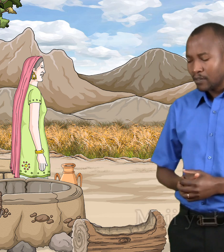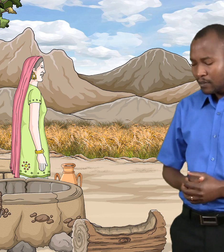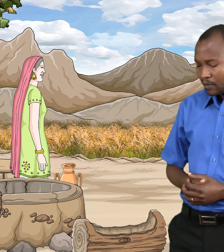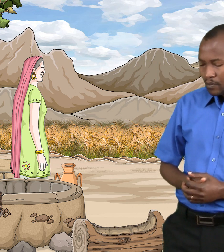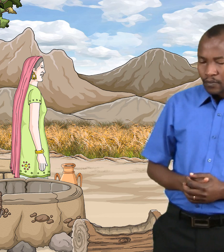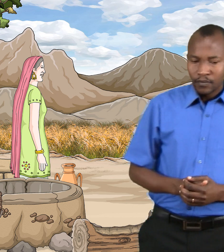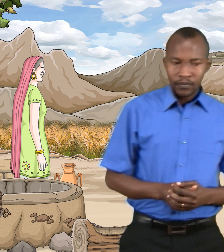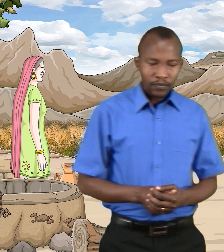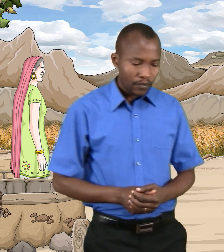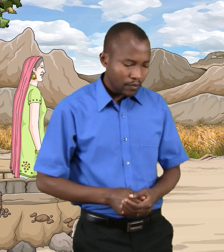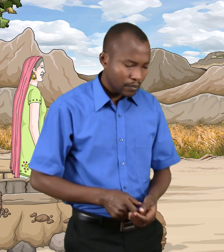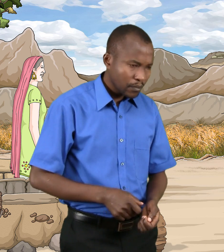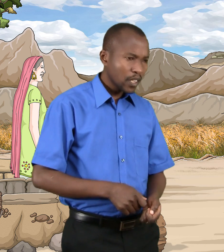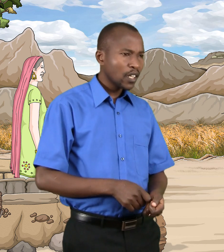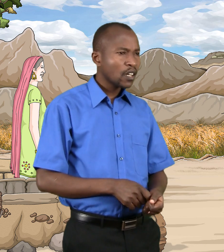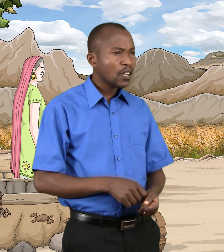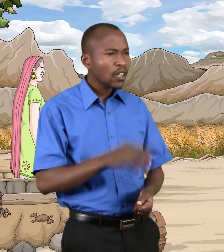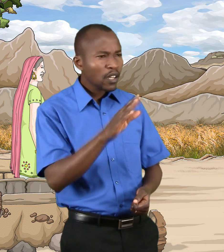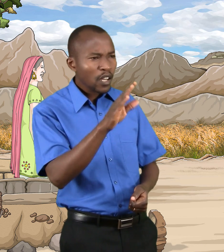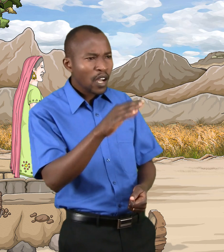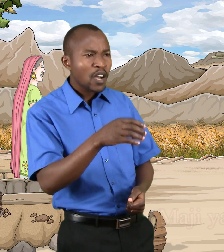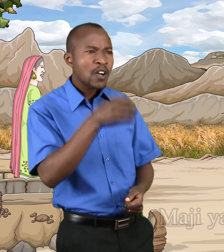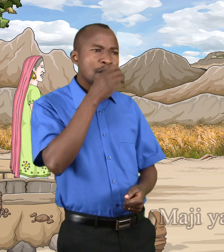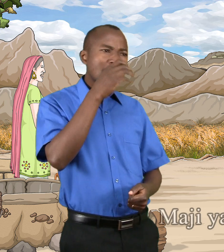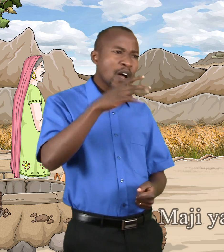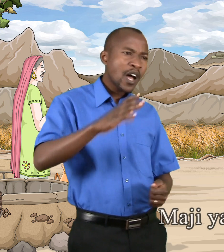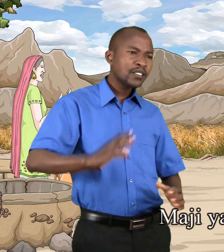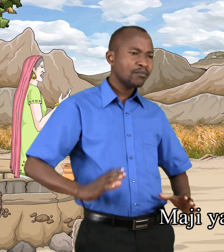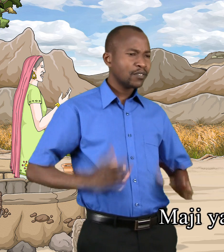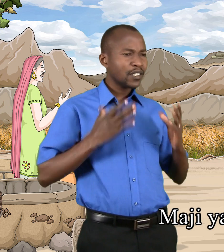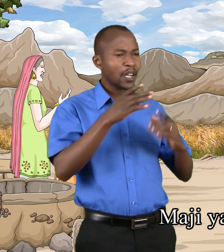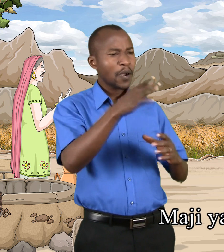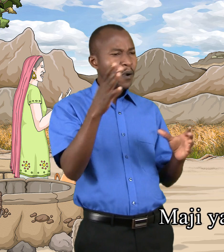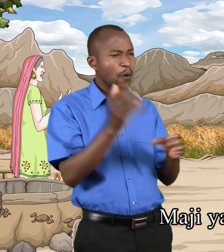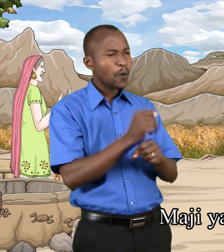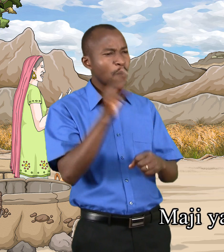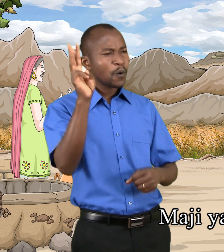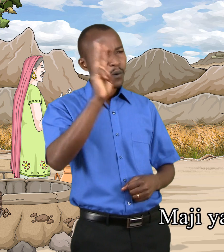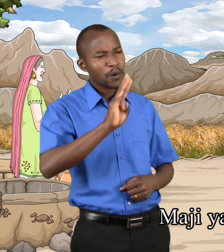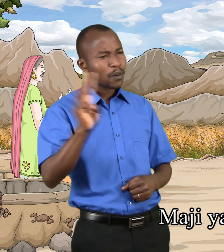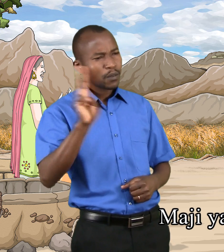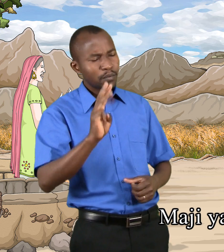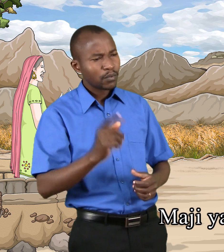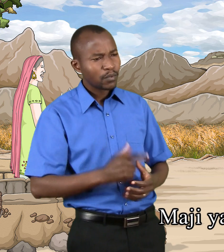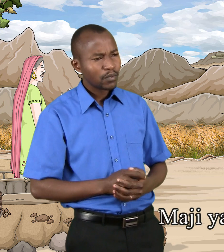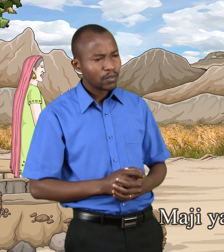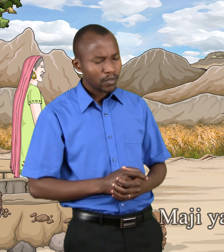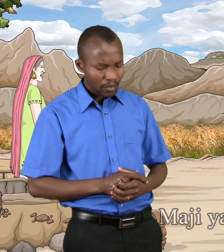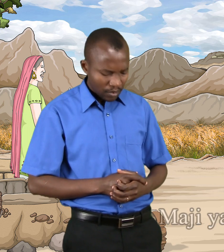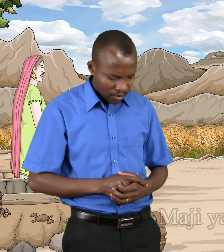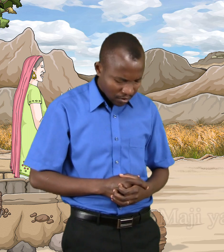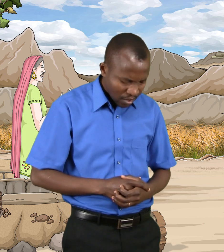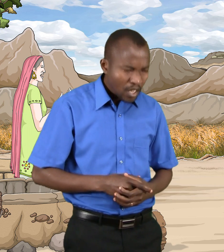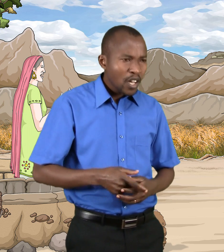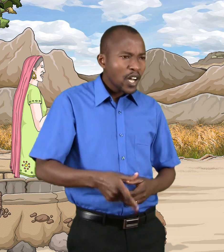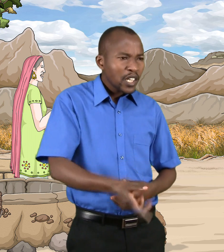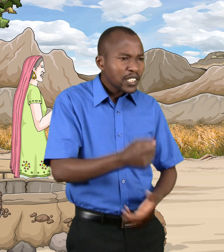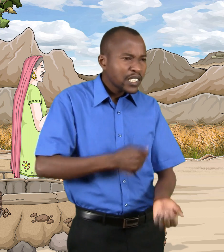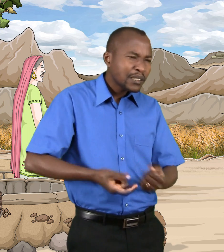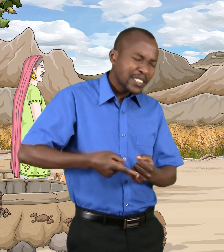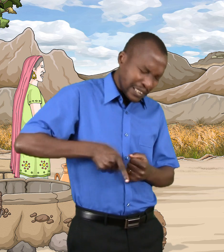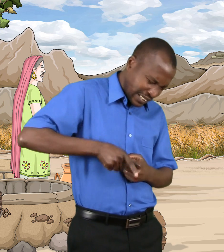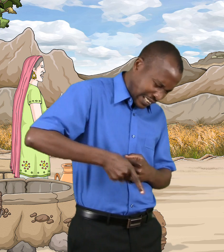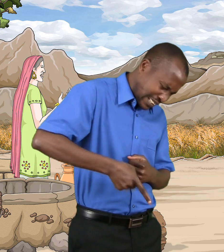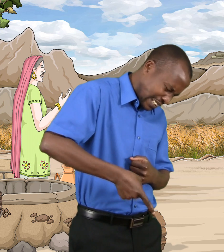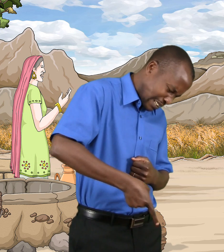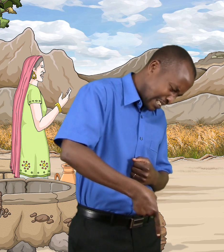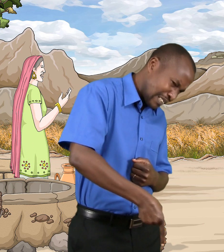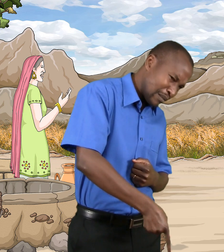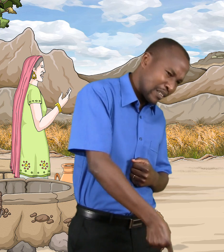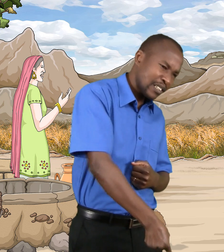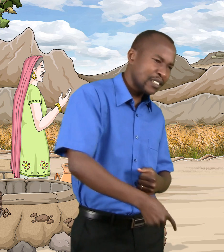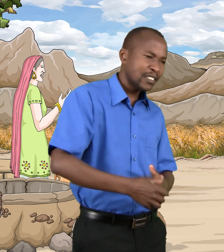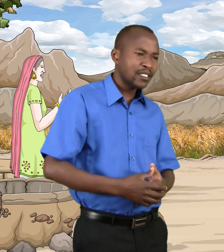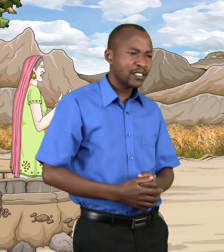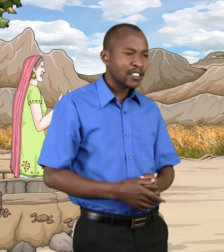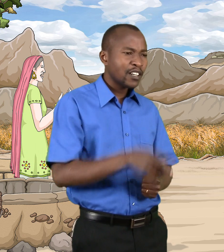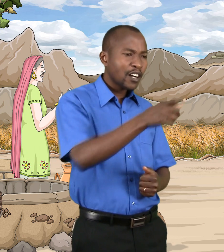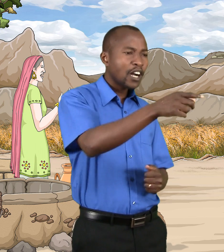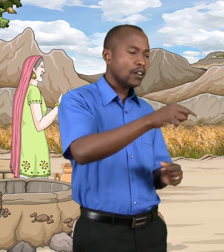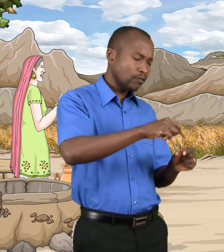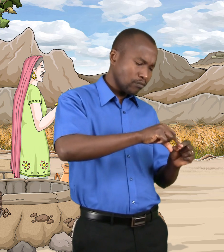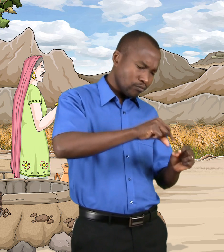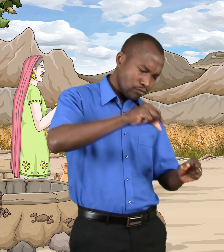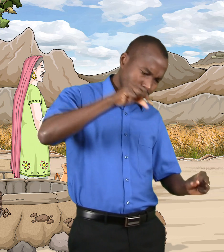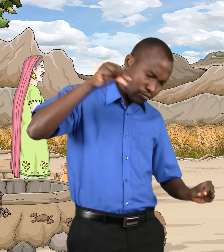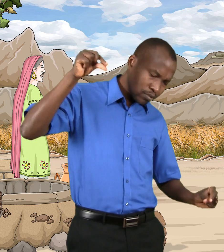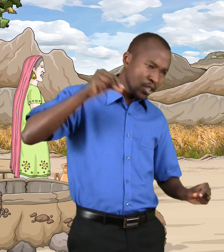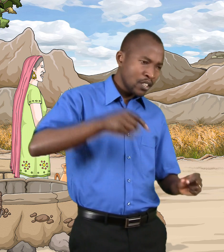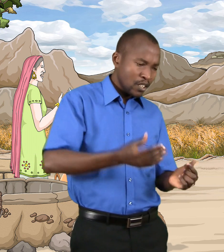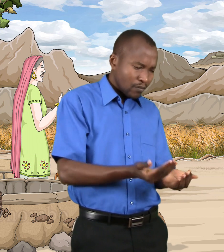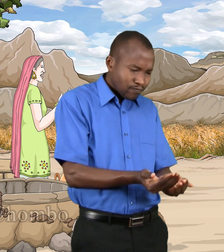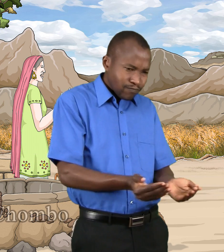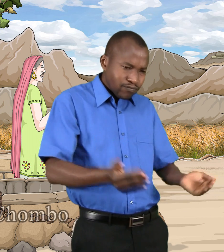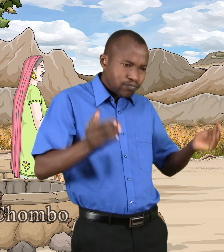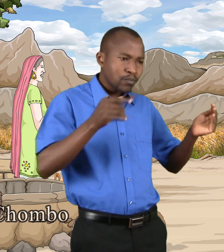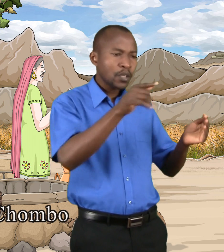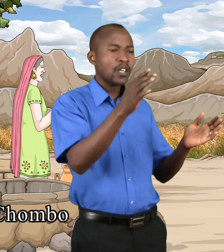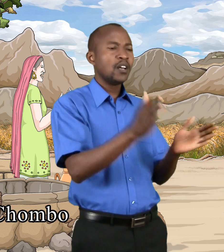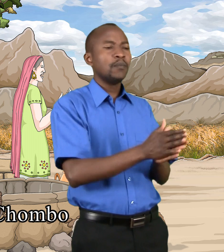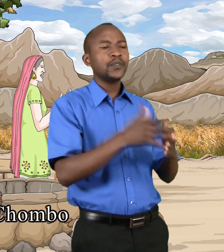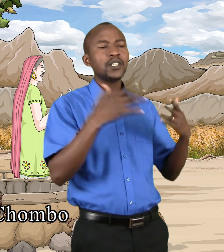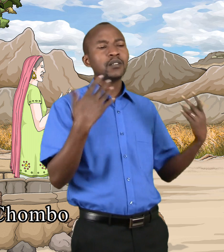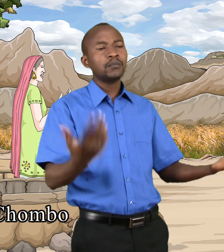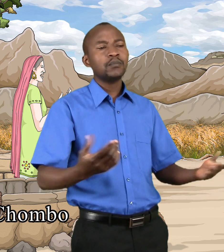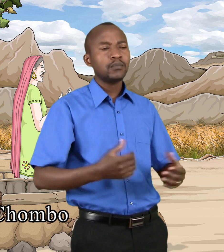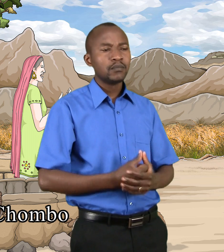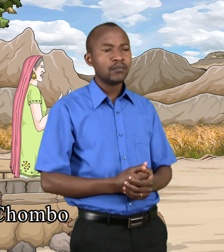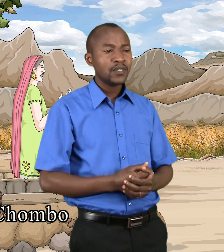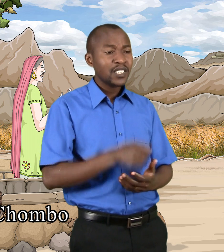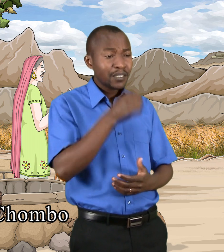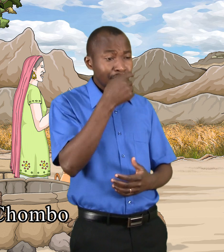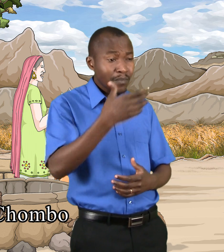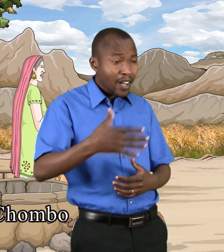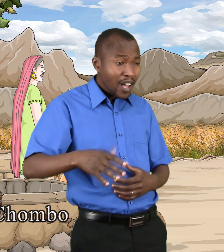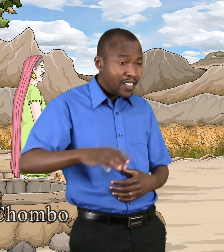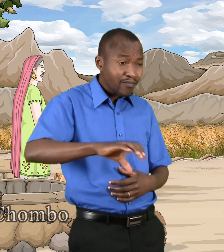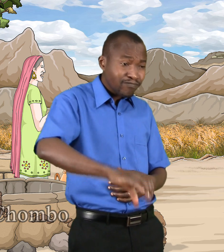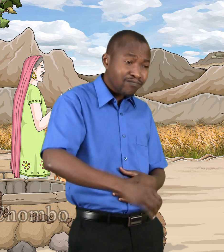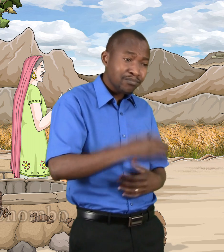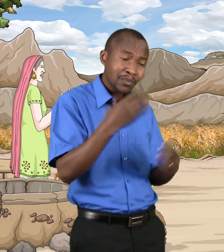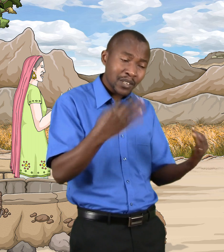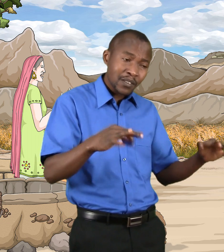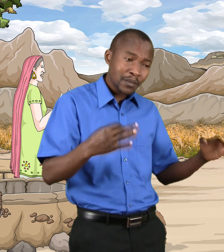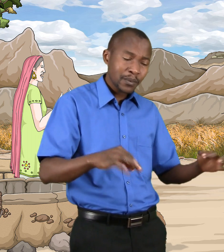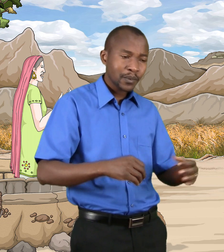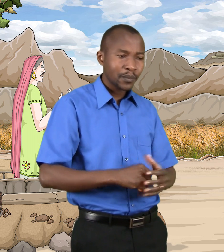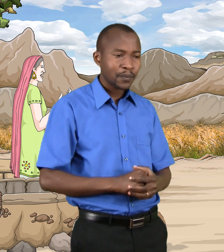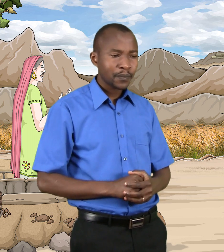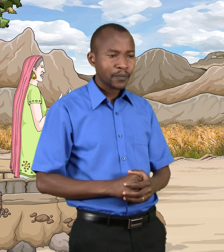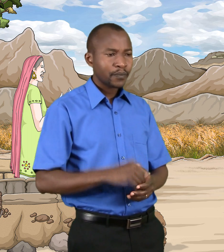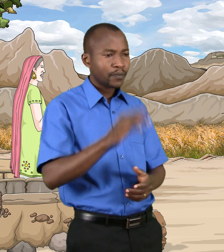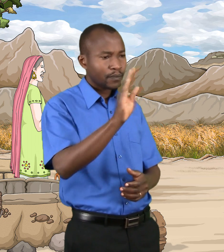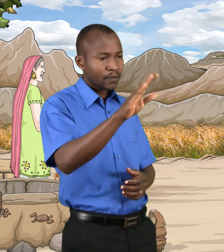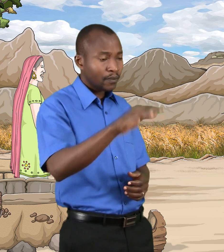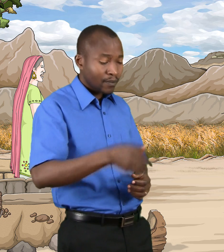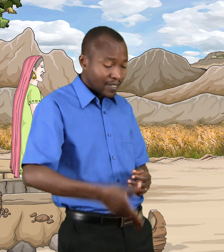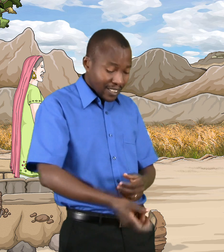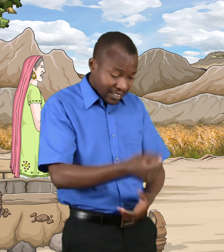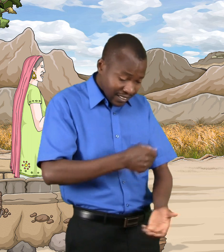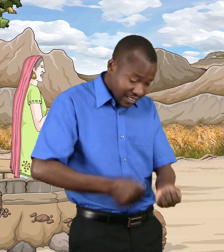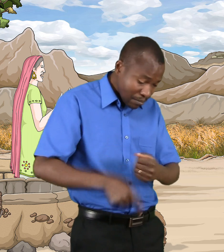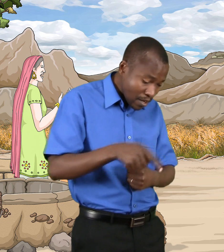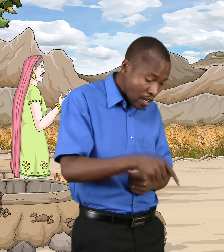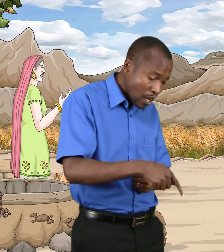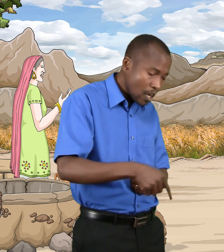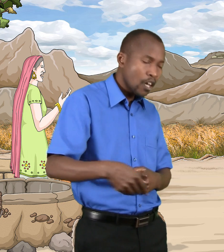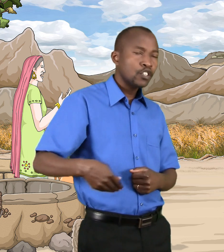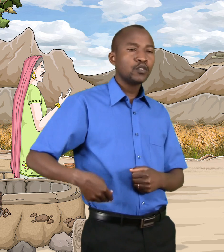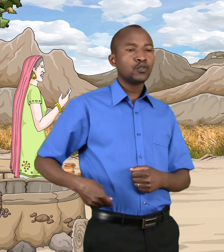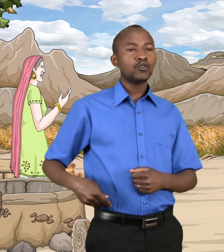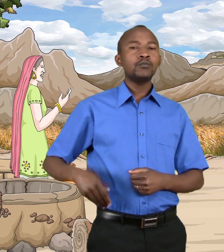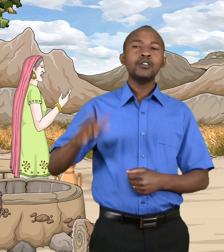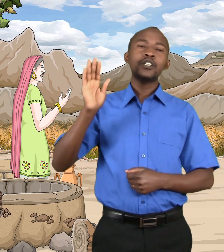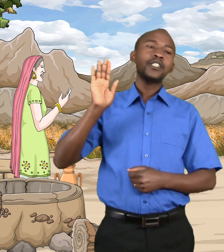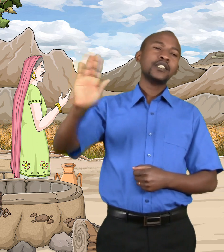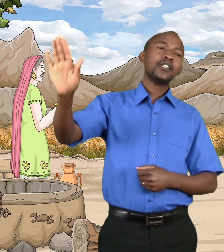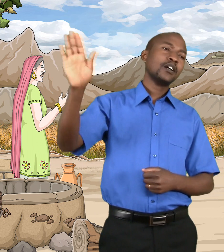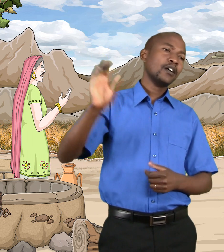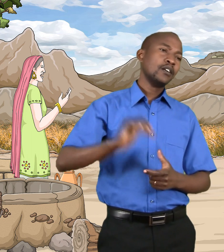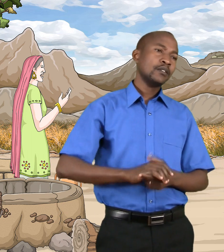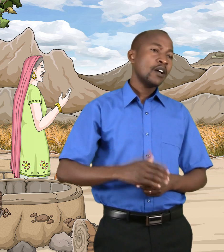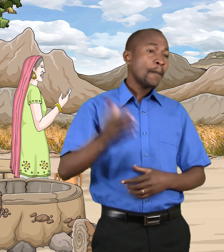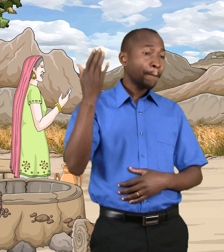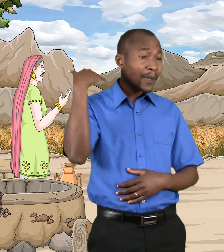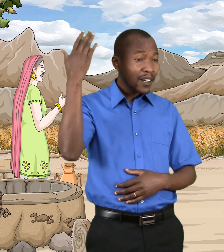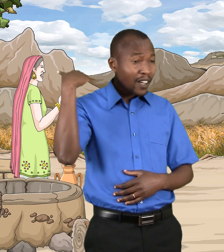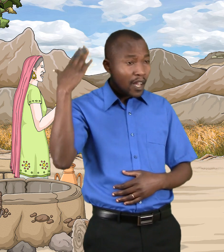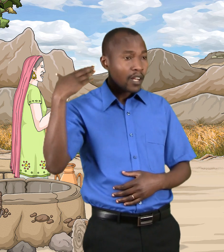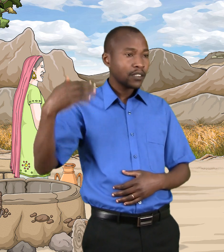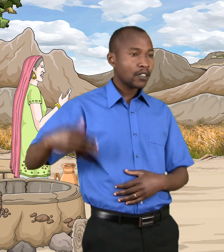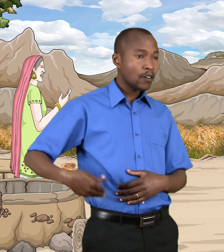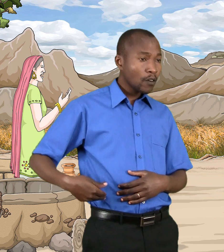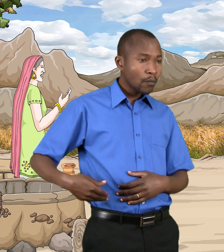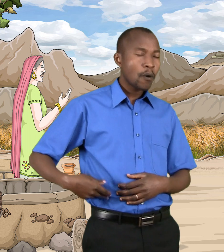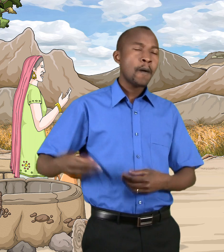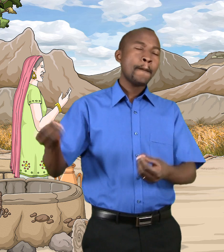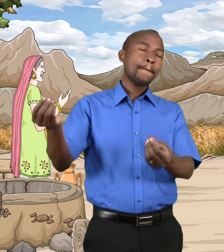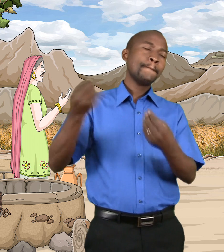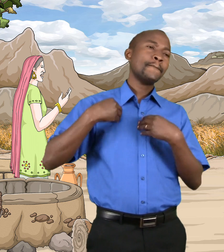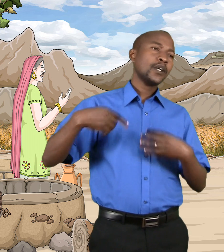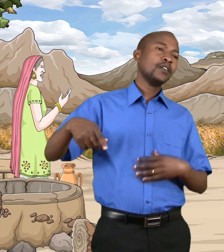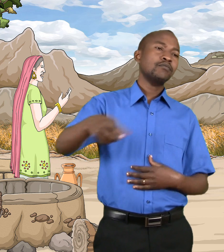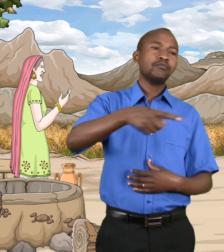“Sir,” the woman replied, “You have nothing to draw with and the well is deep. Where then will You get this living water?